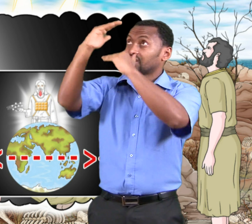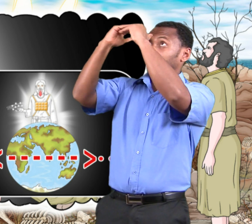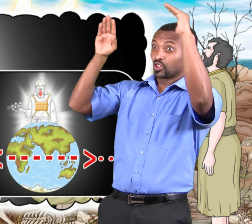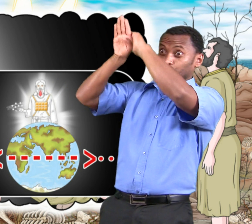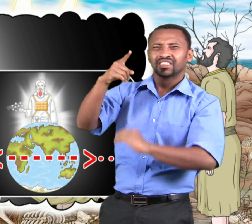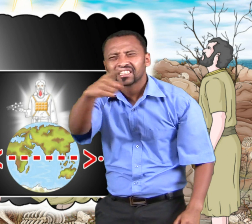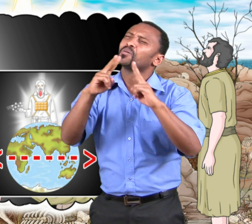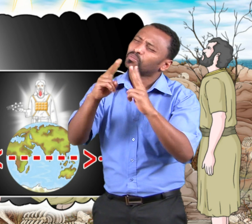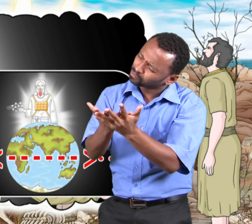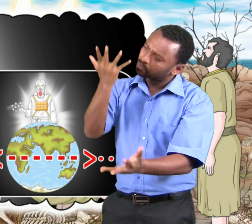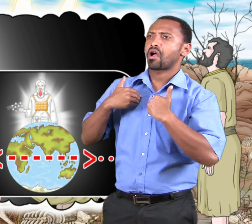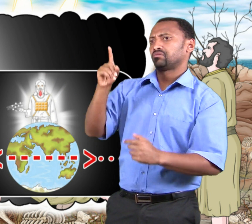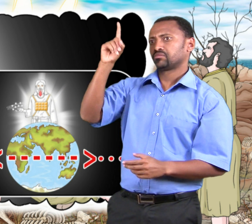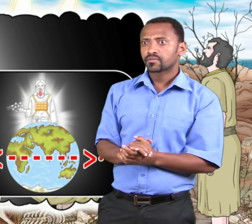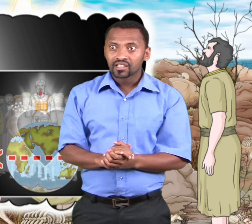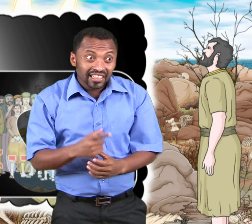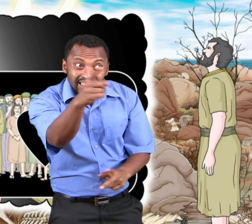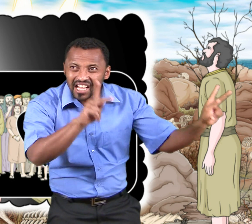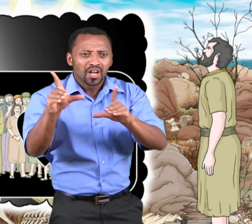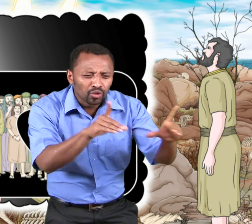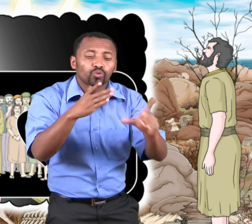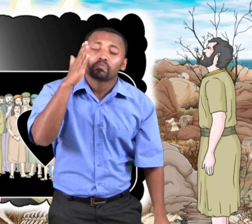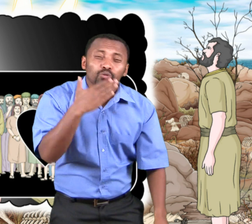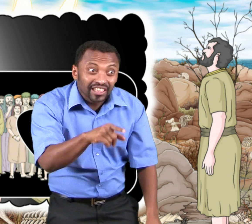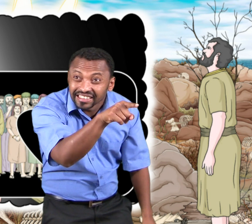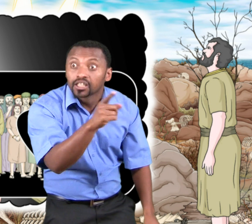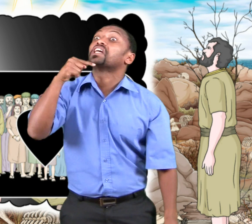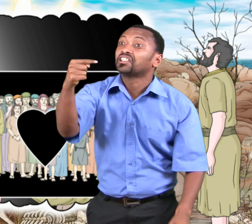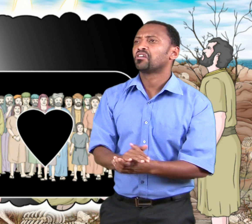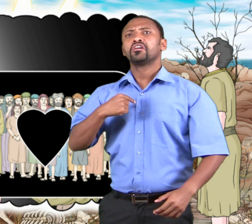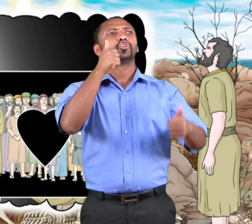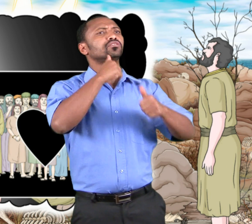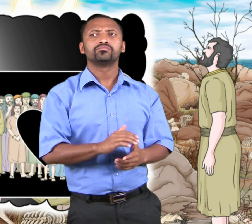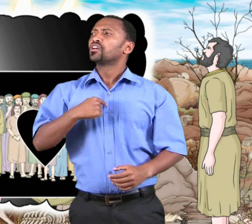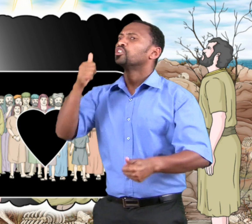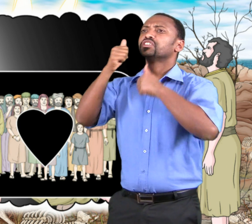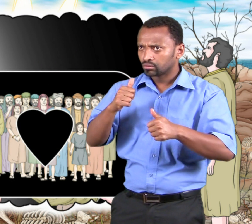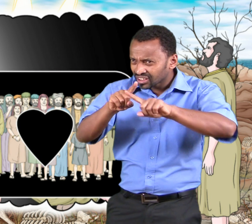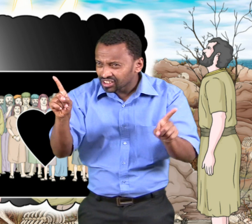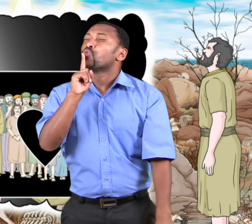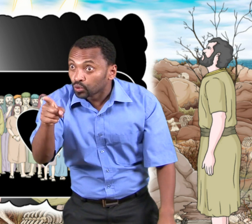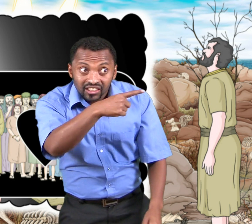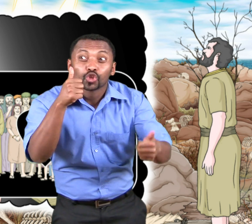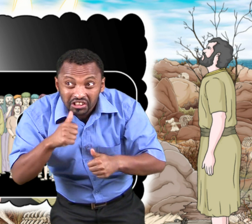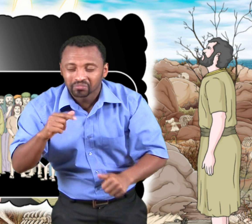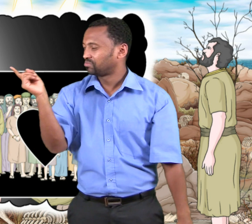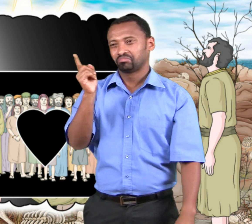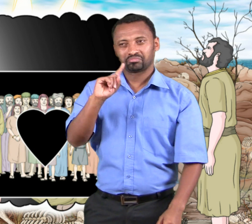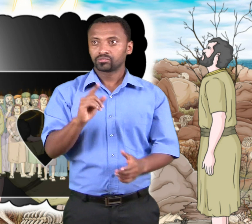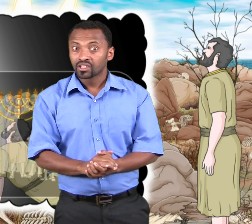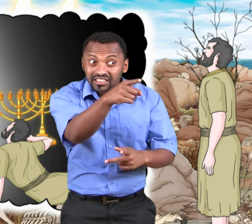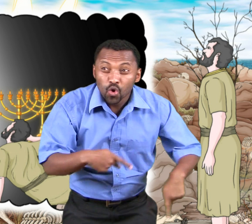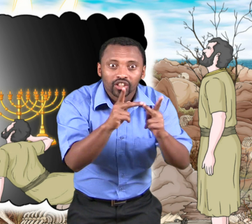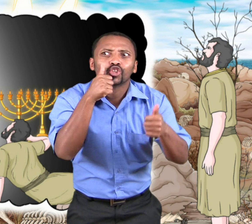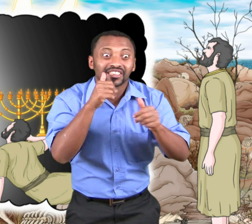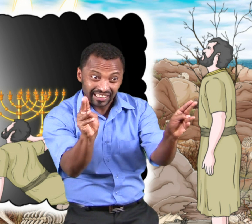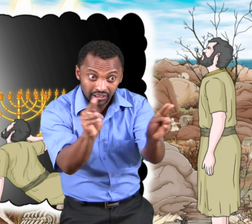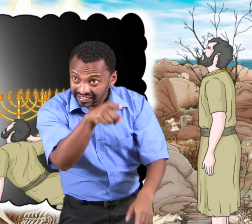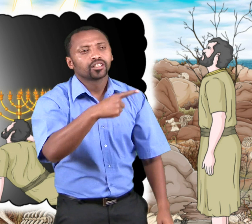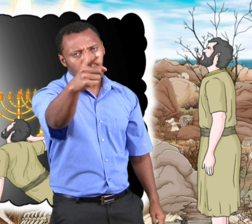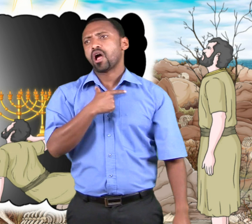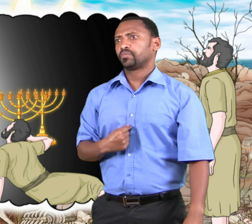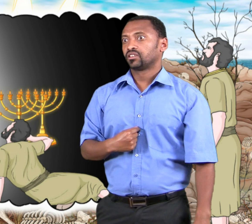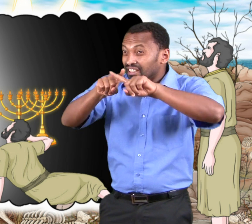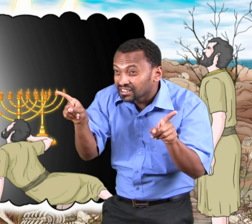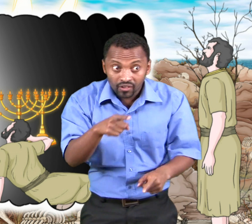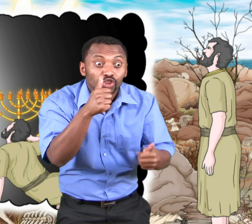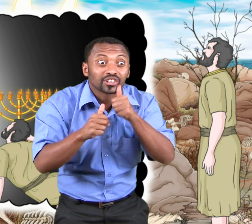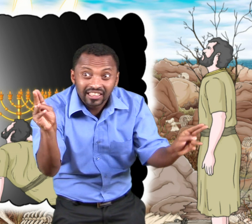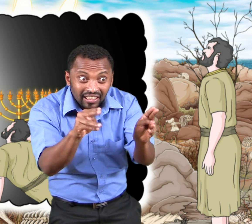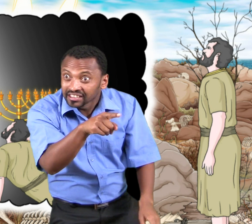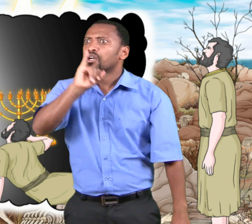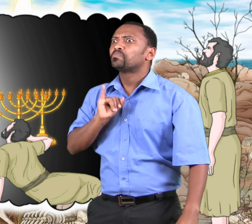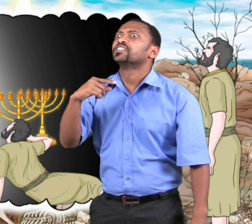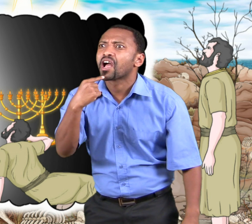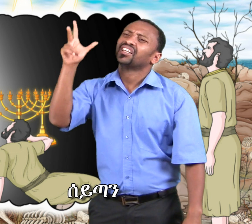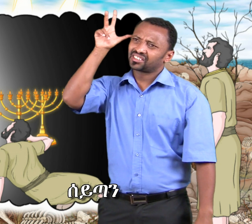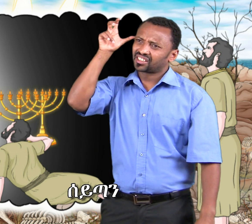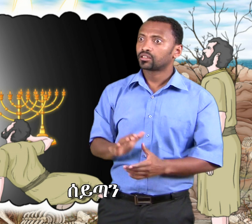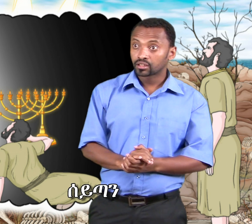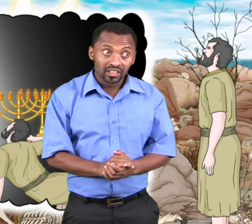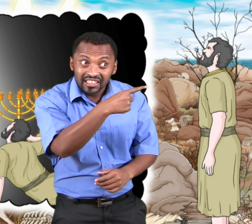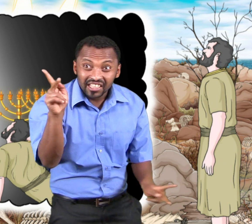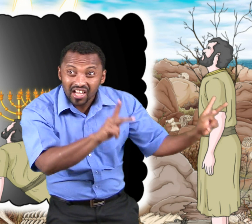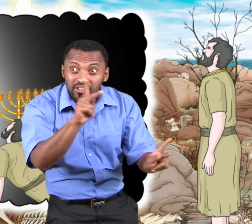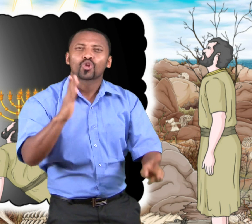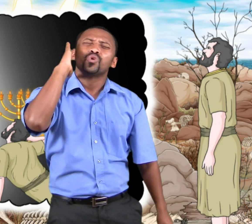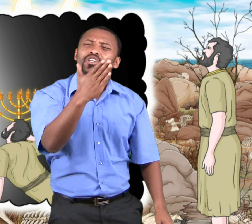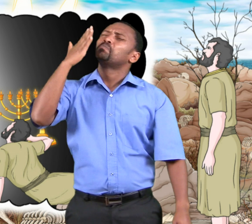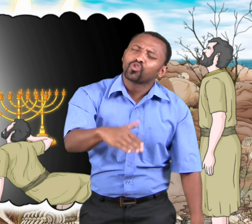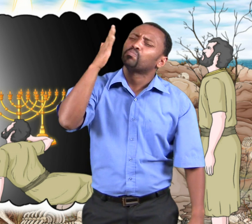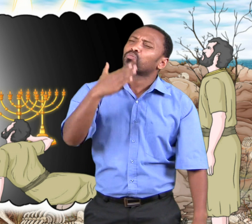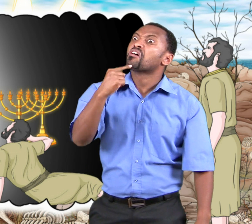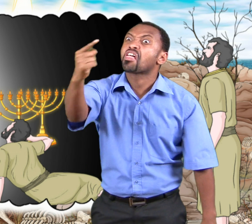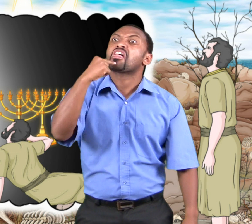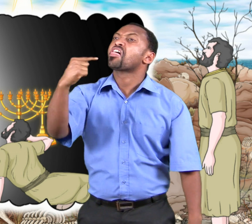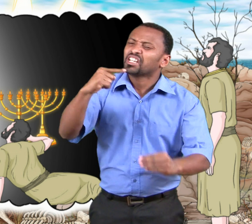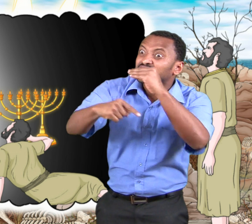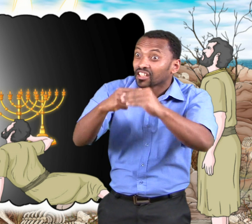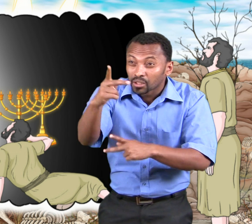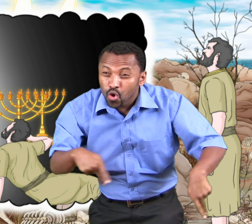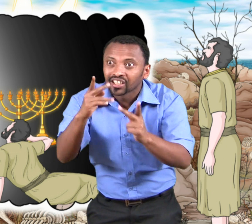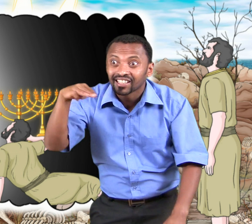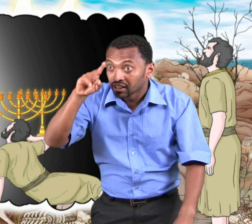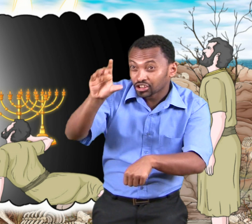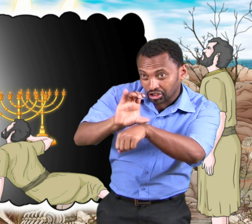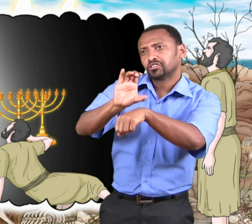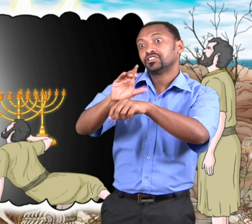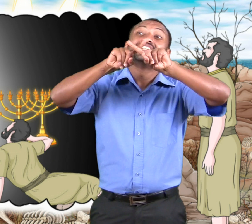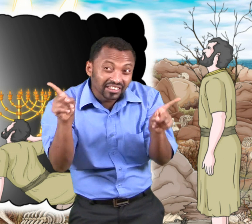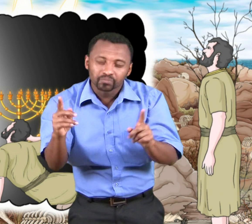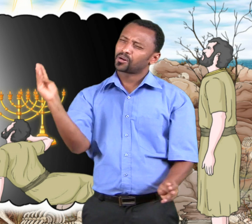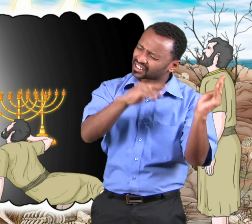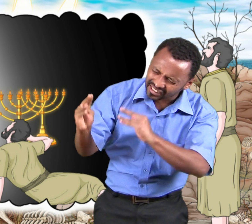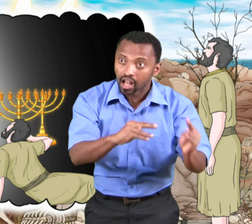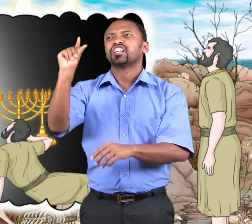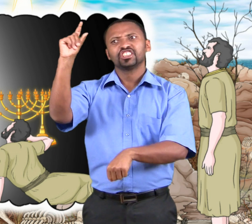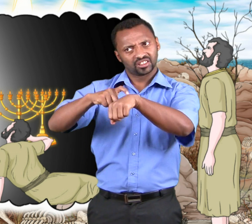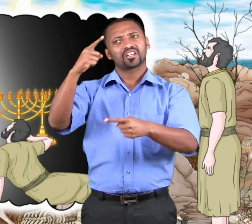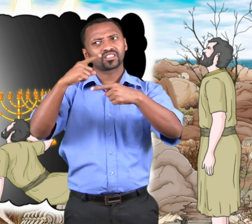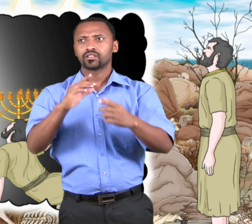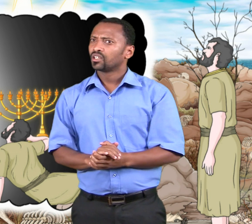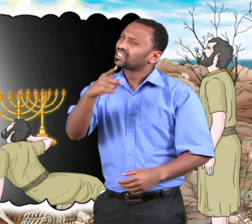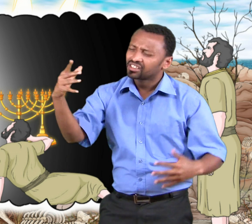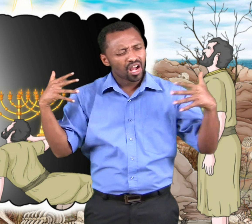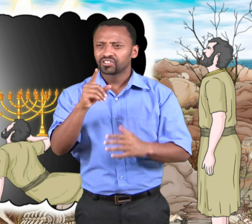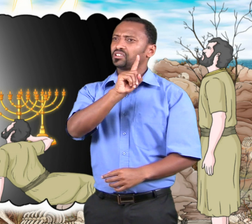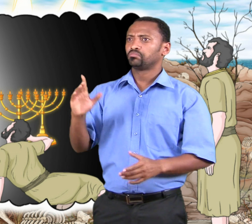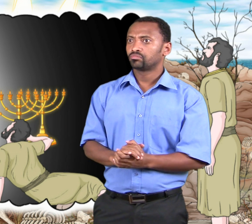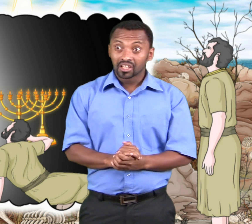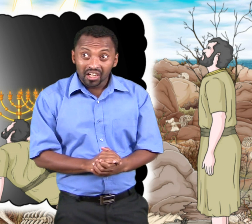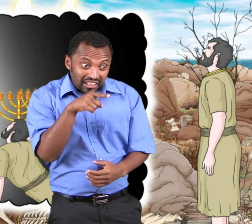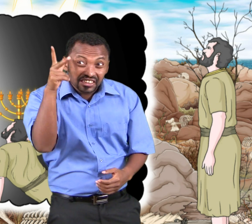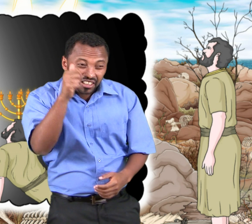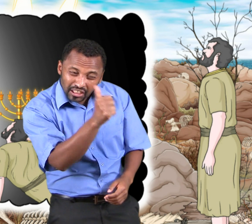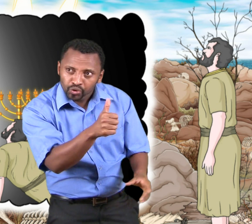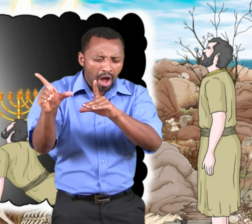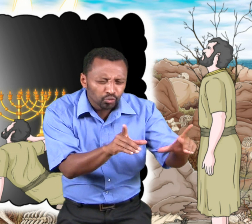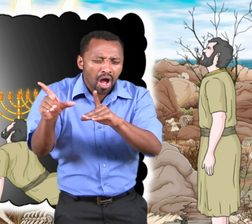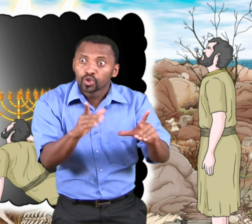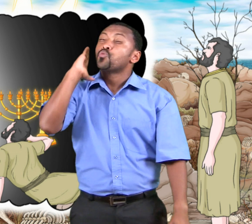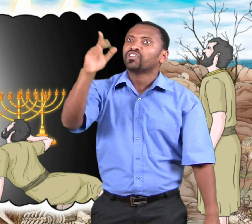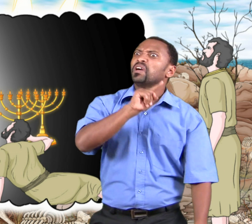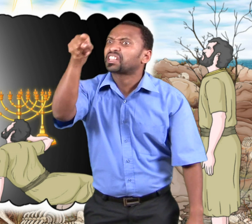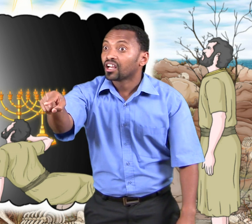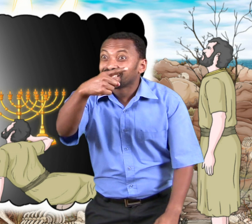And I am aware of the slander of those who falsely claim to be Jews, but are in fact a synagogue of Satan. Do not fear what you are about to suffer.